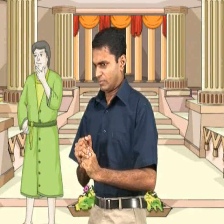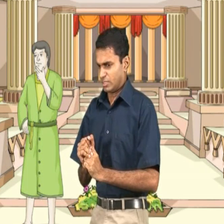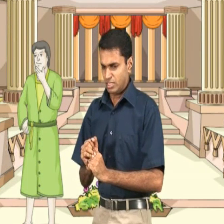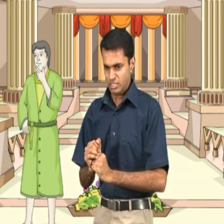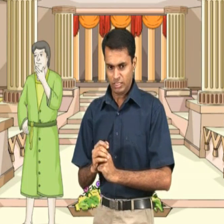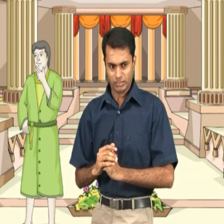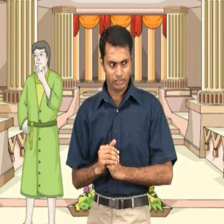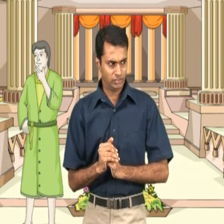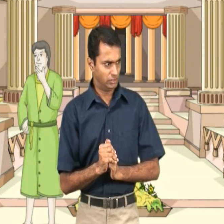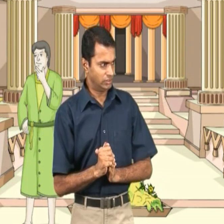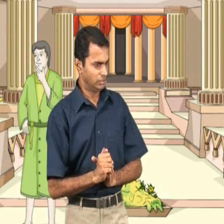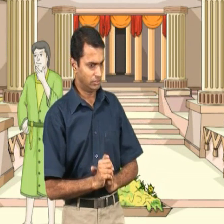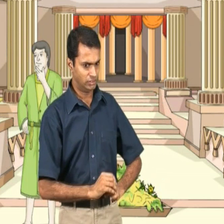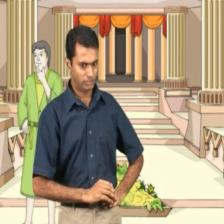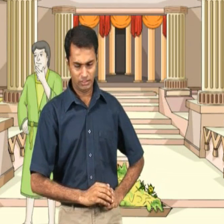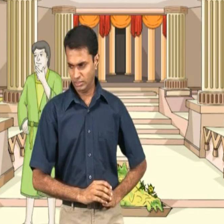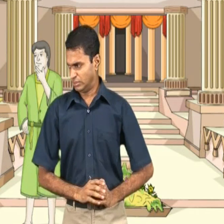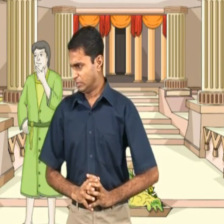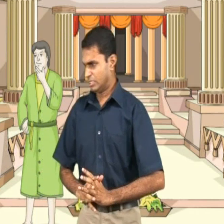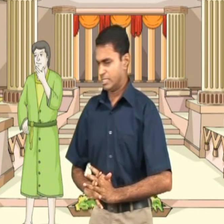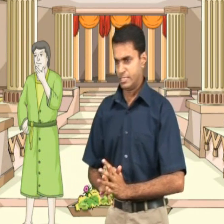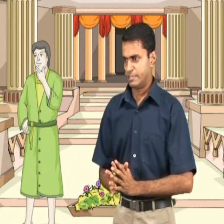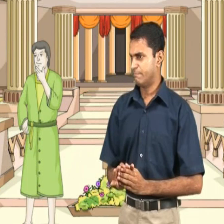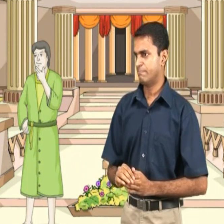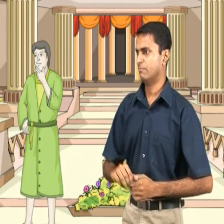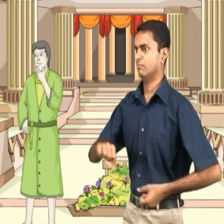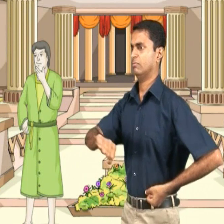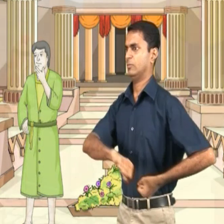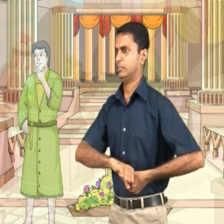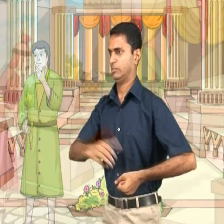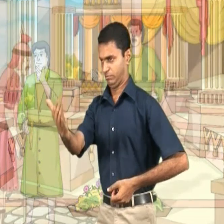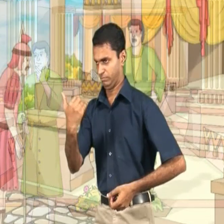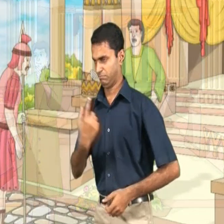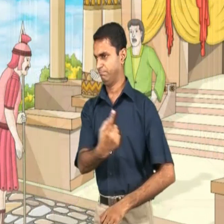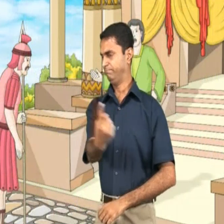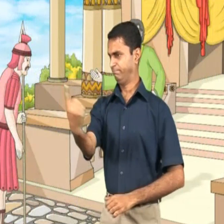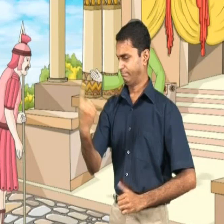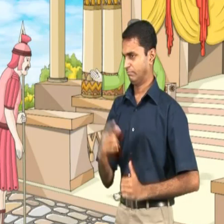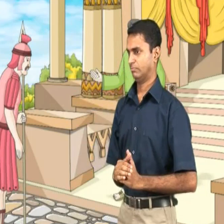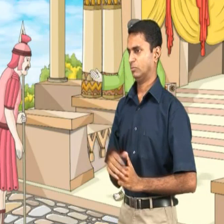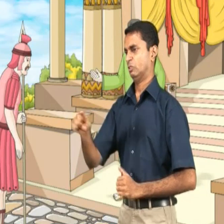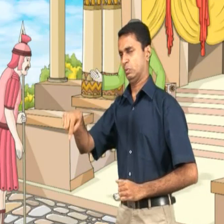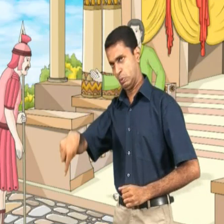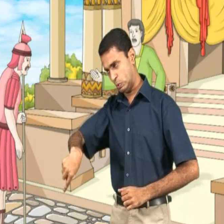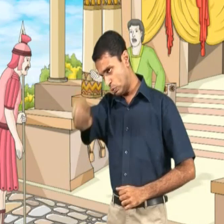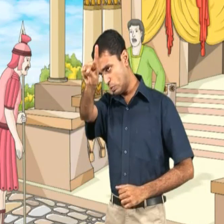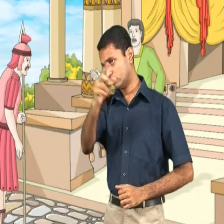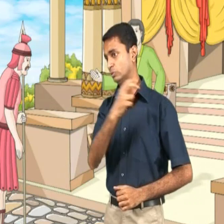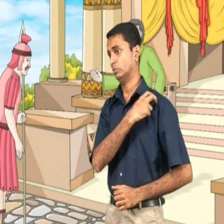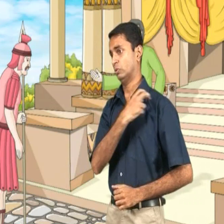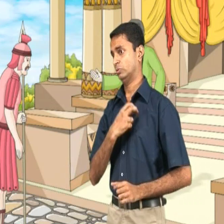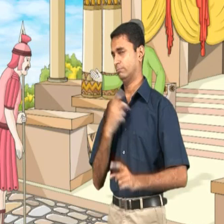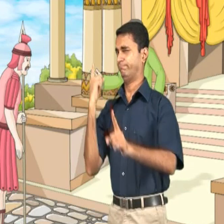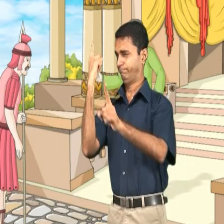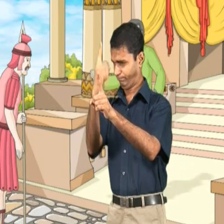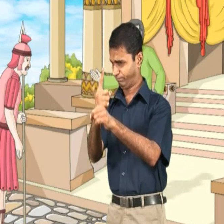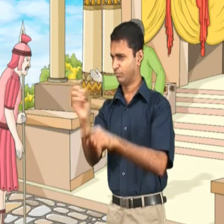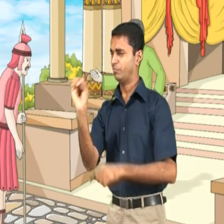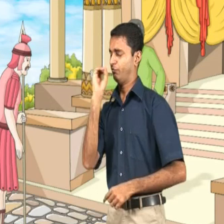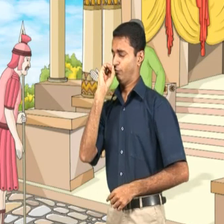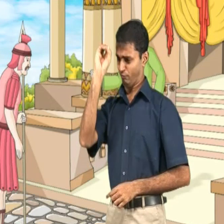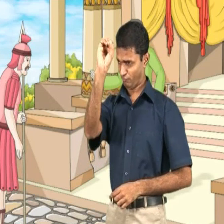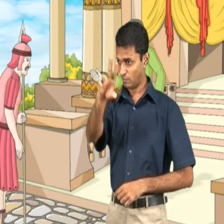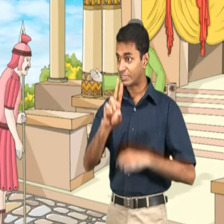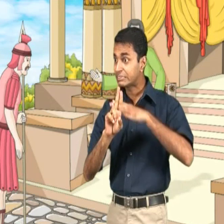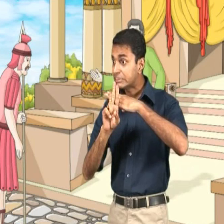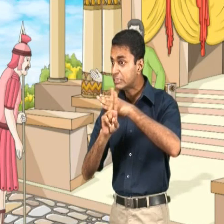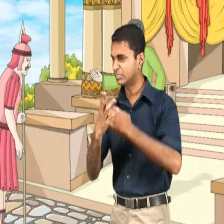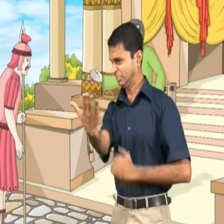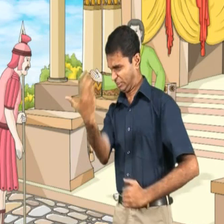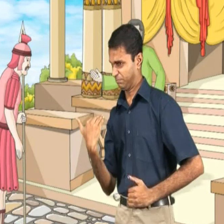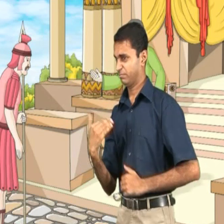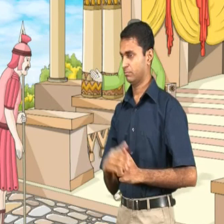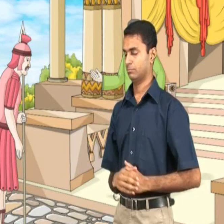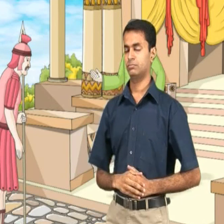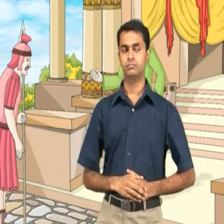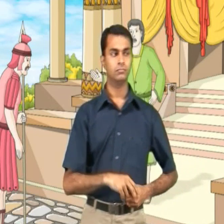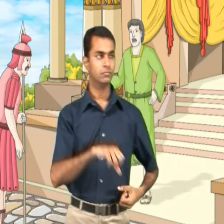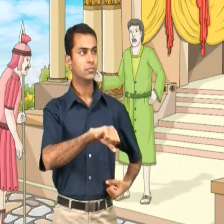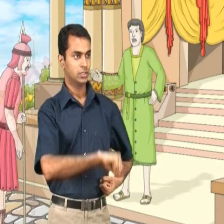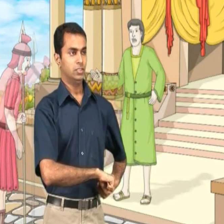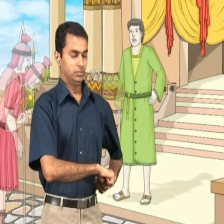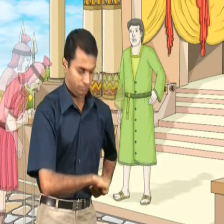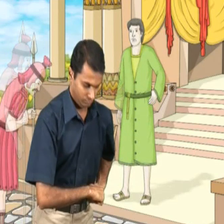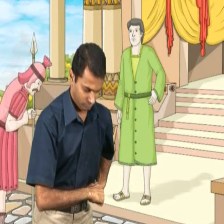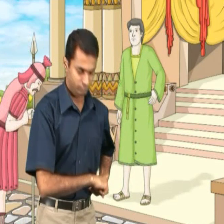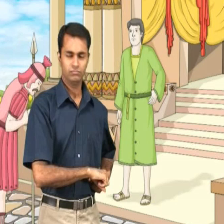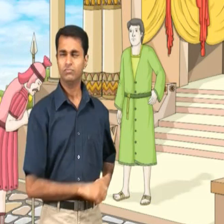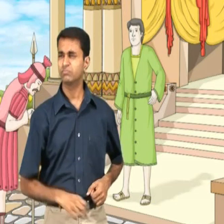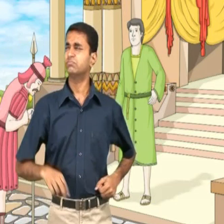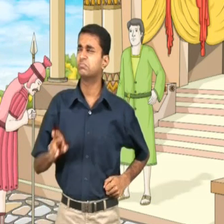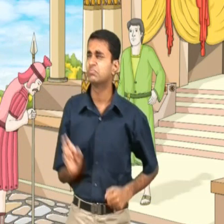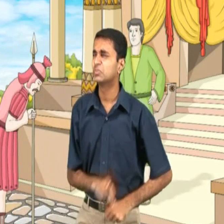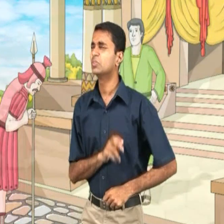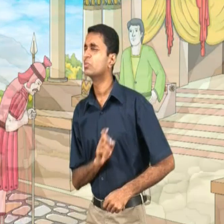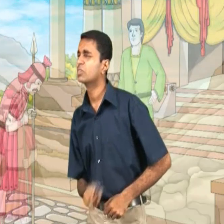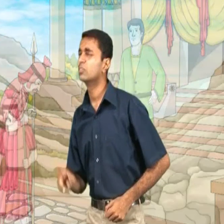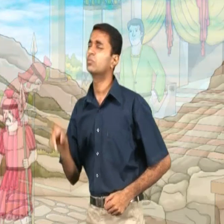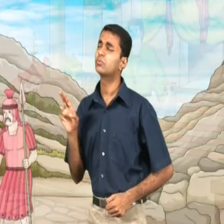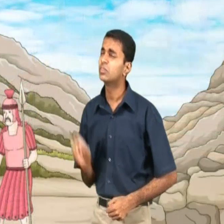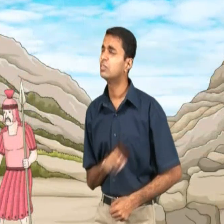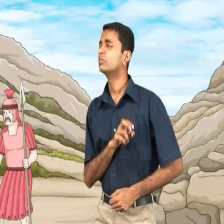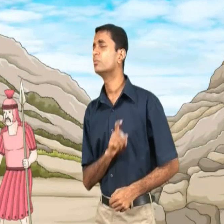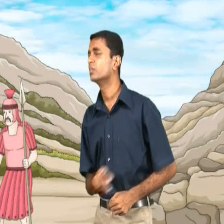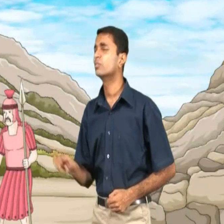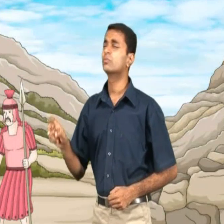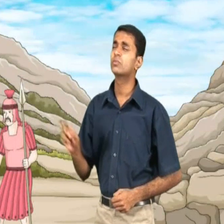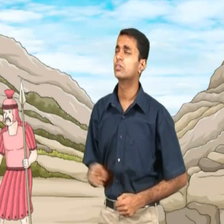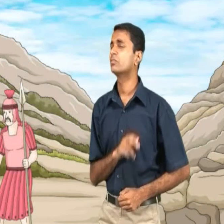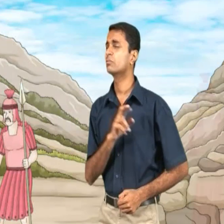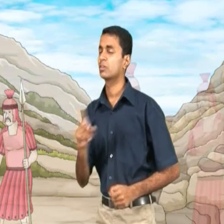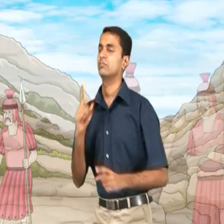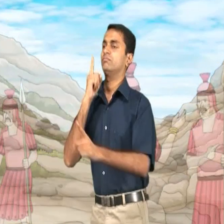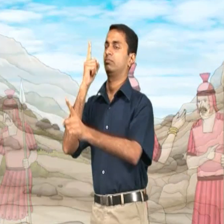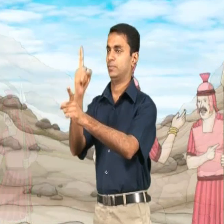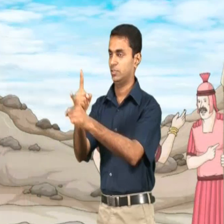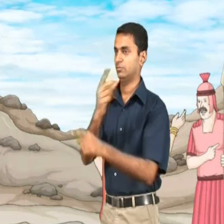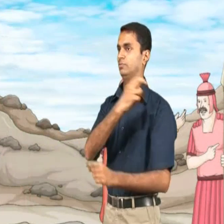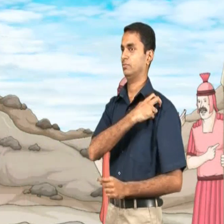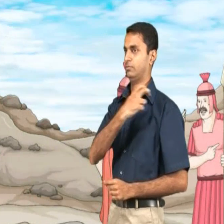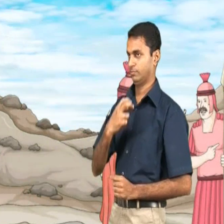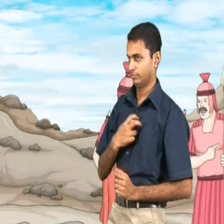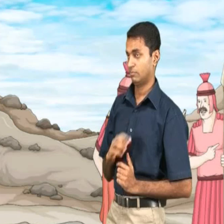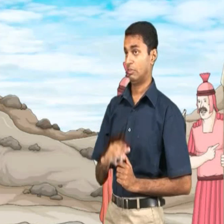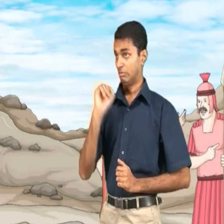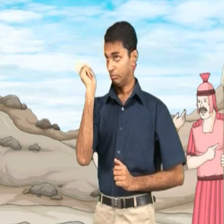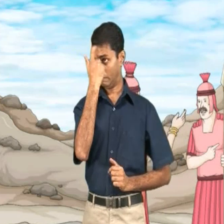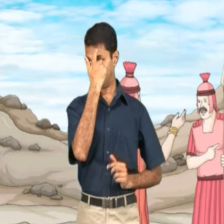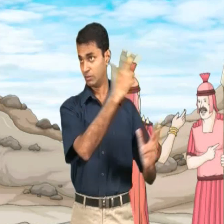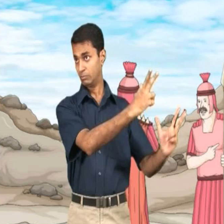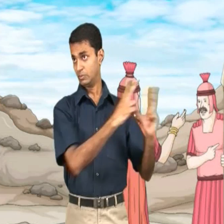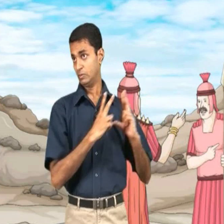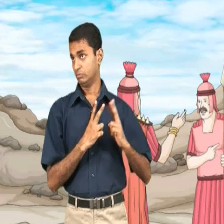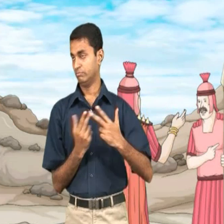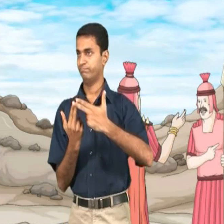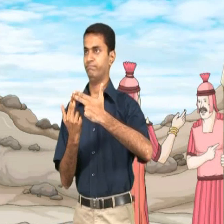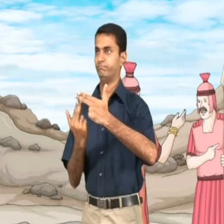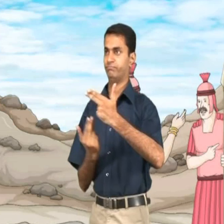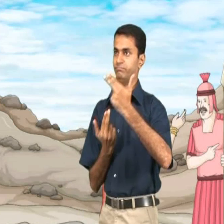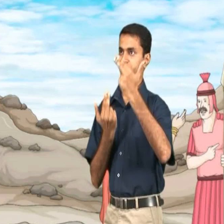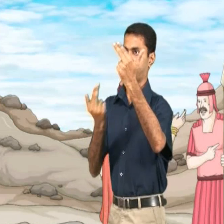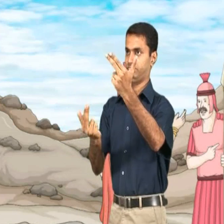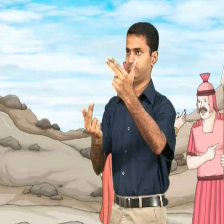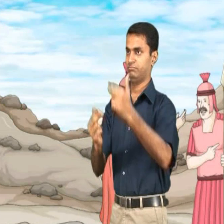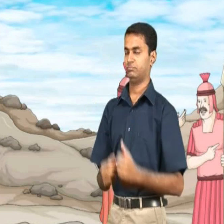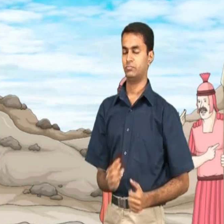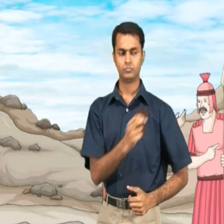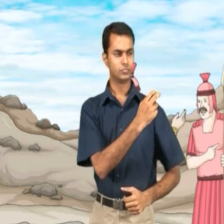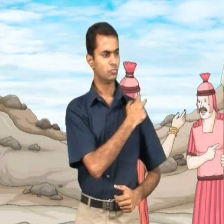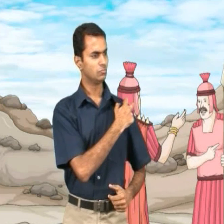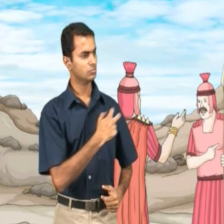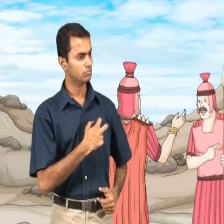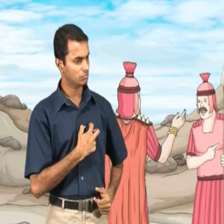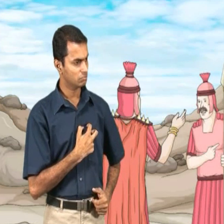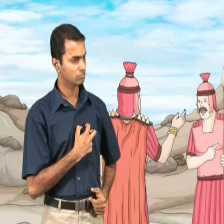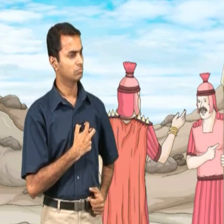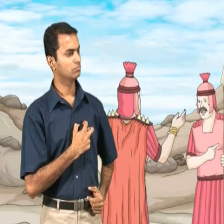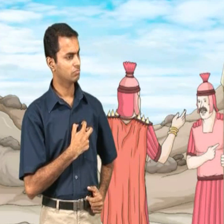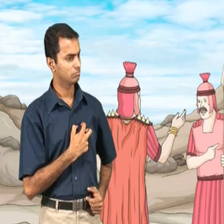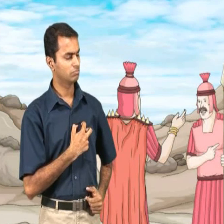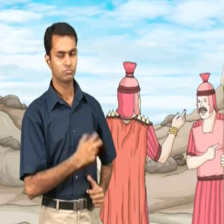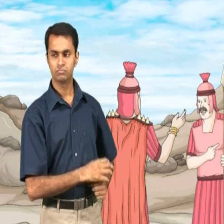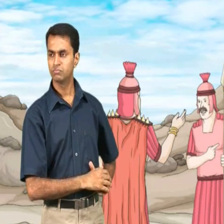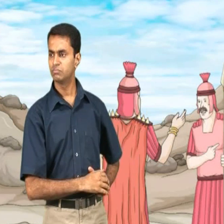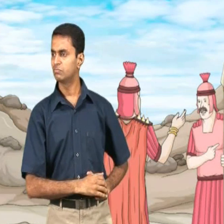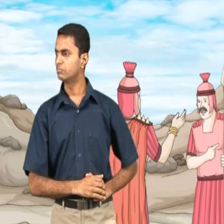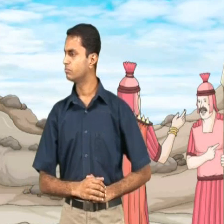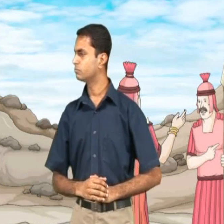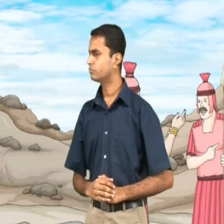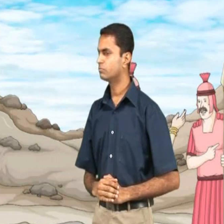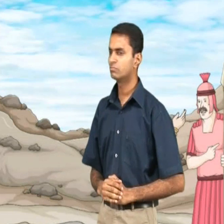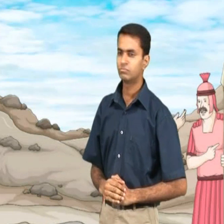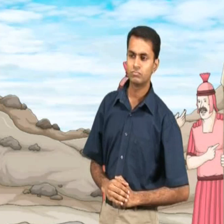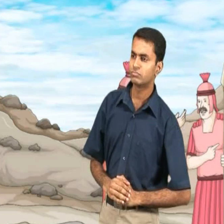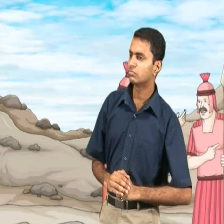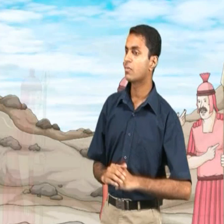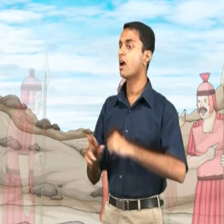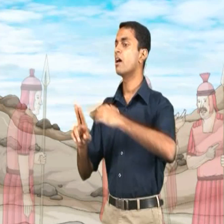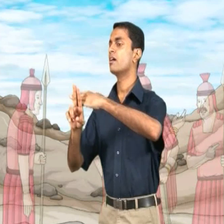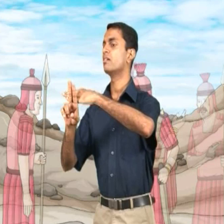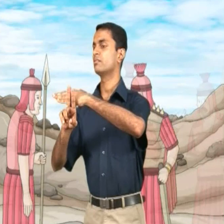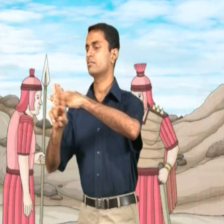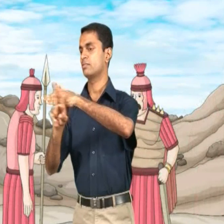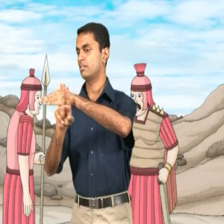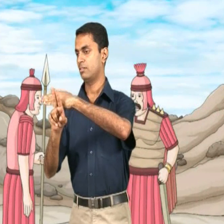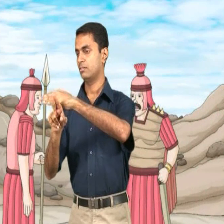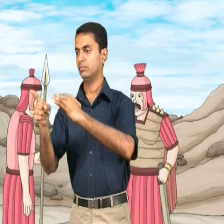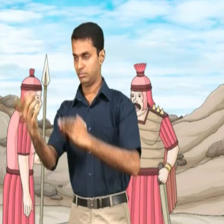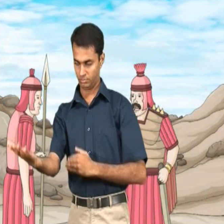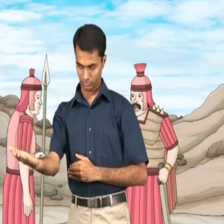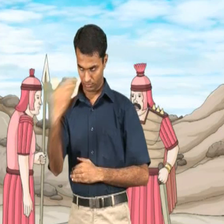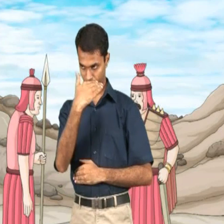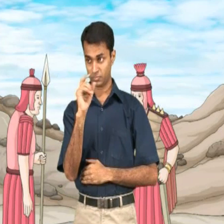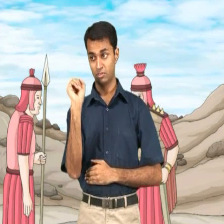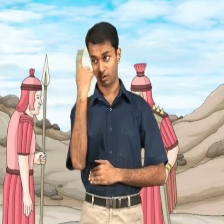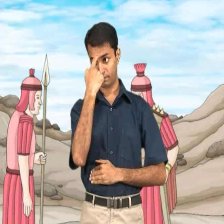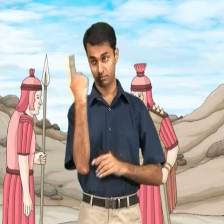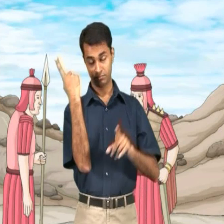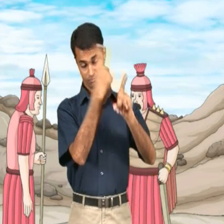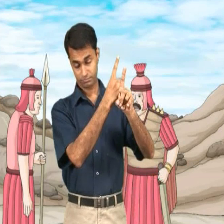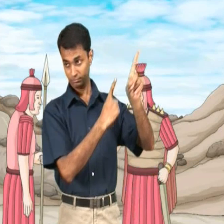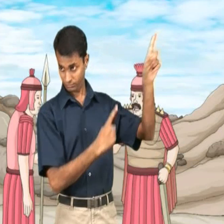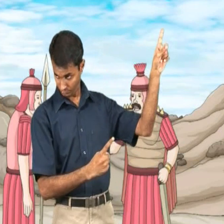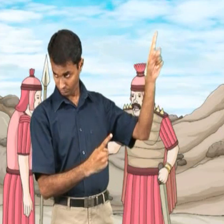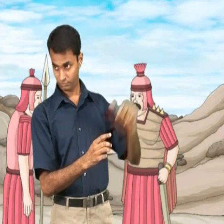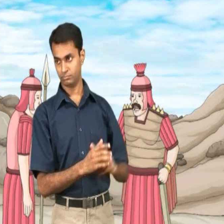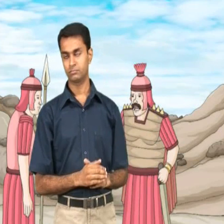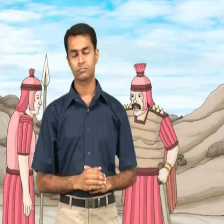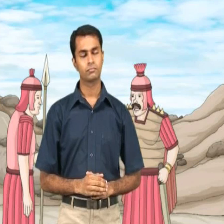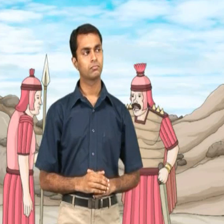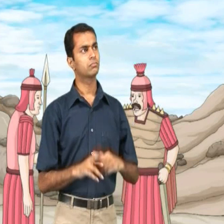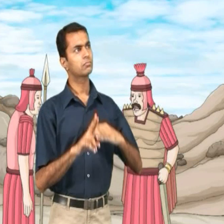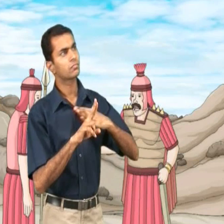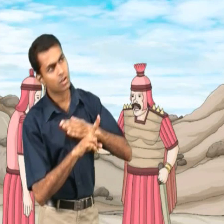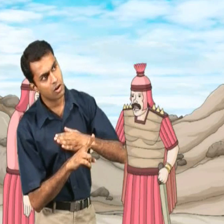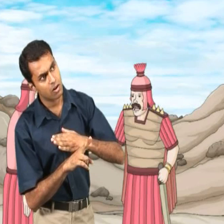At this, David sent orders to Joab: “Send me Uriah the Hittite.”